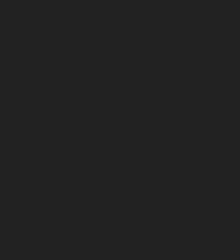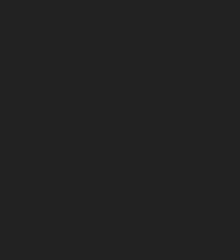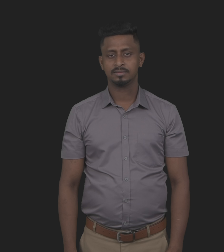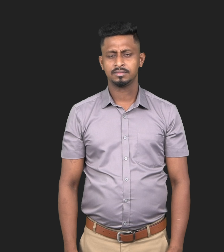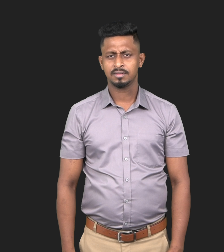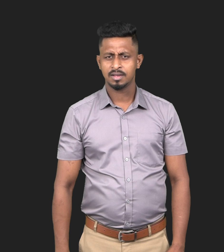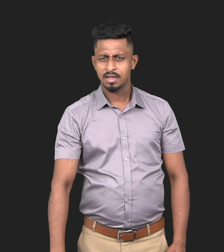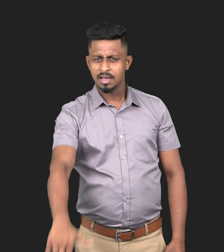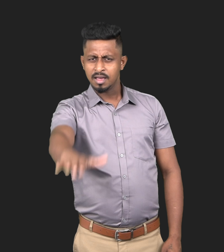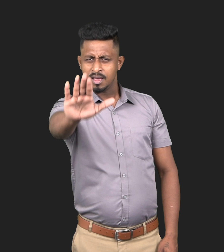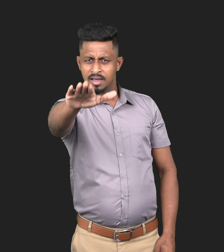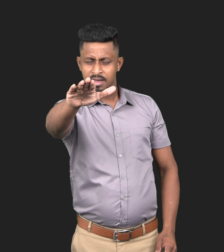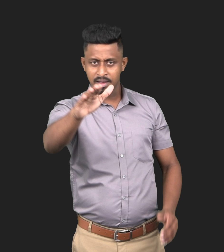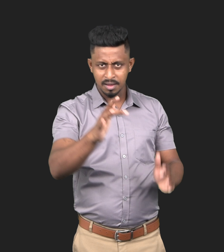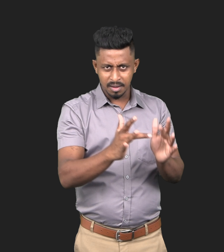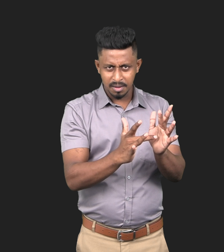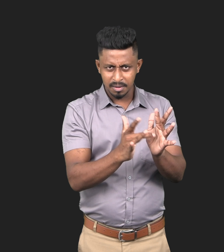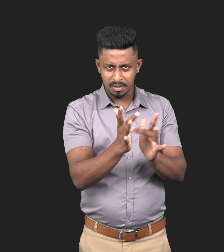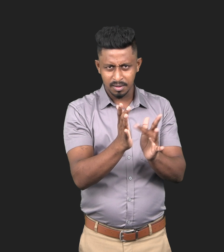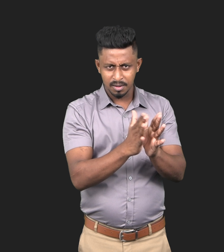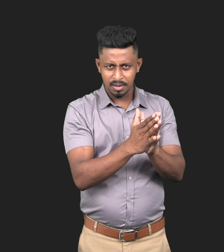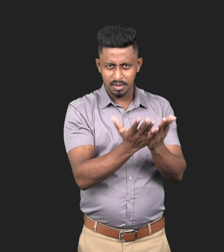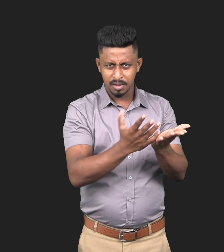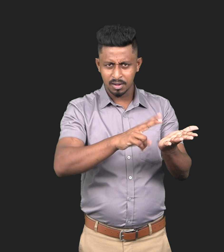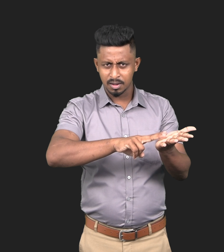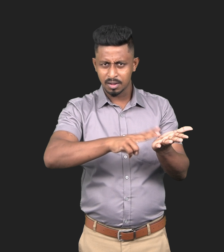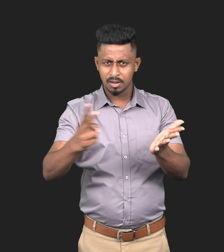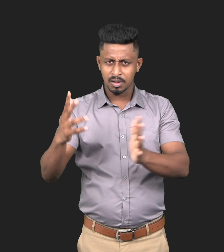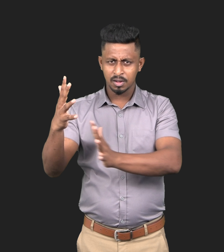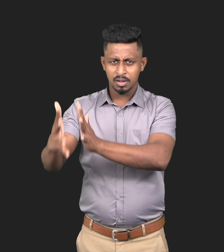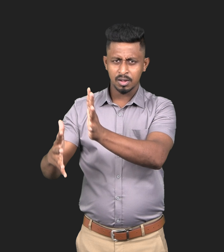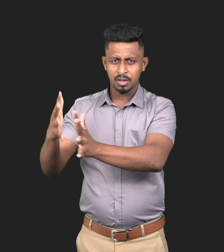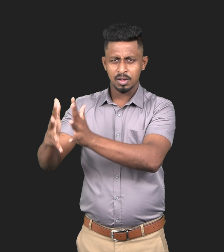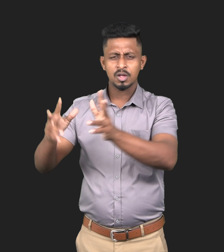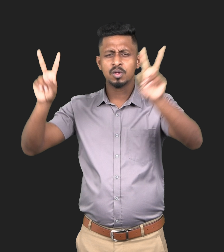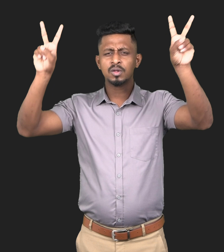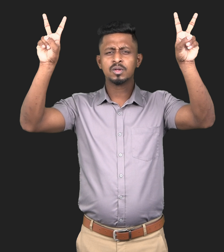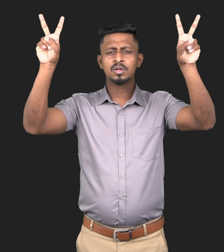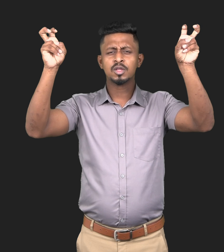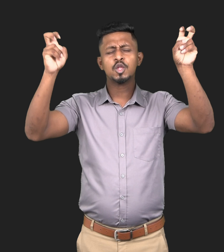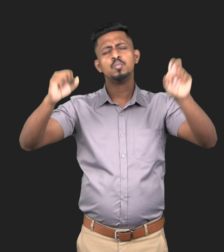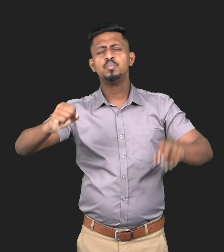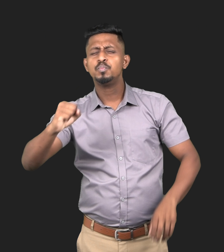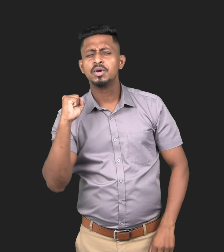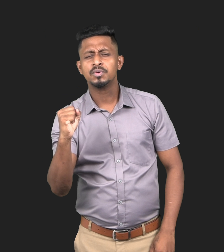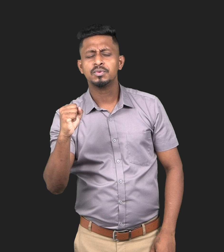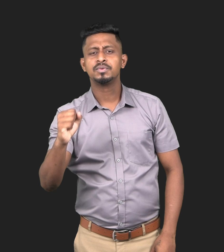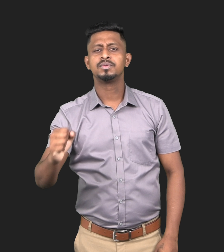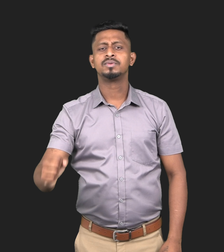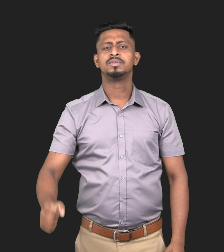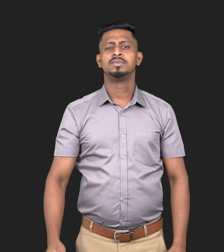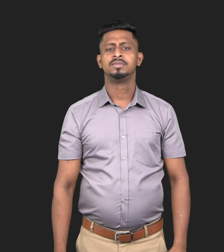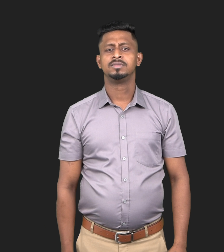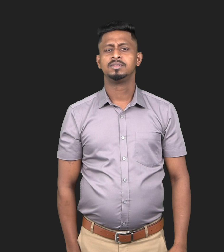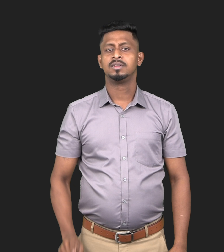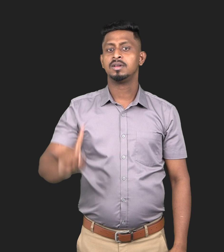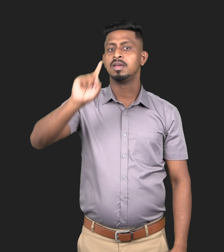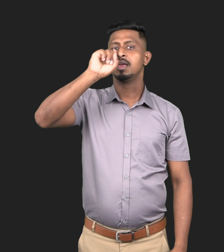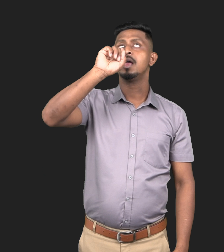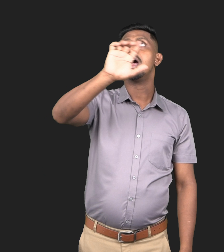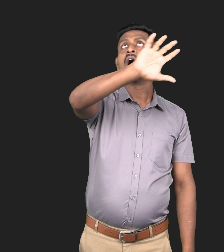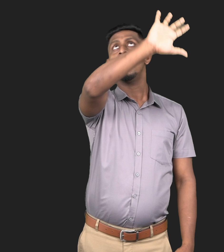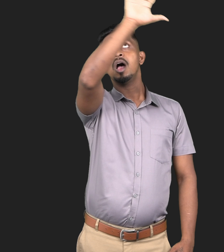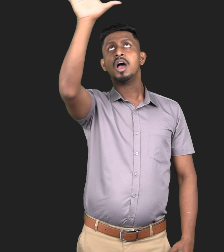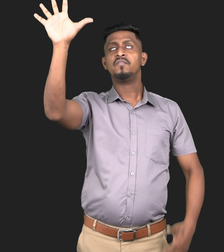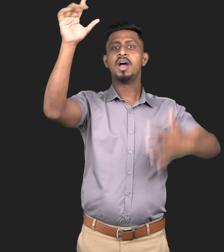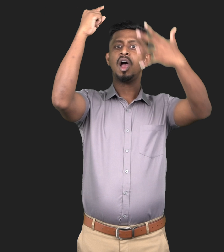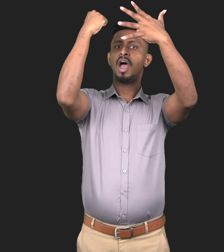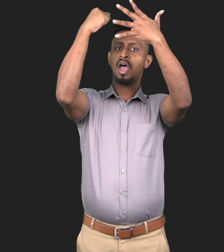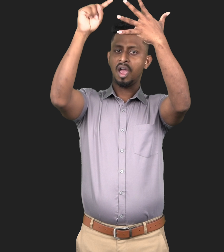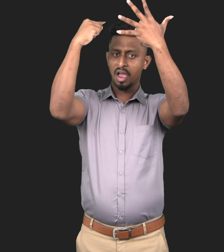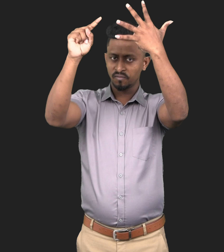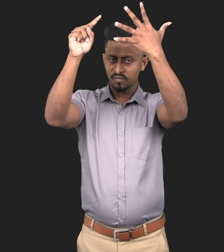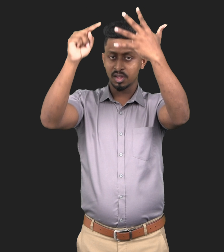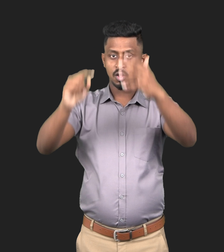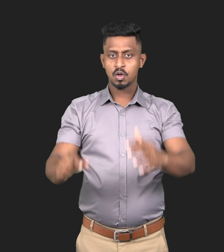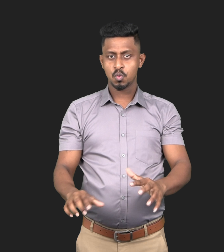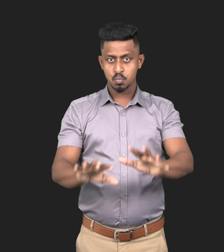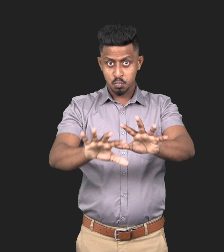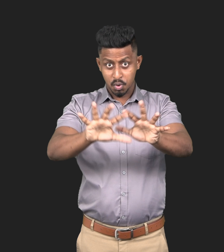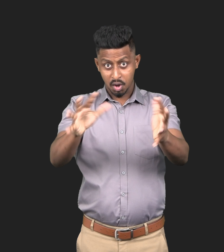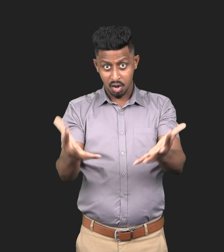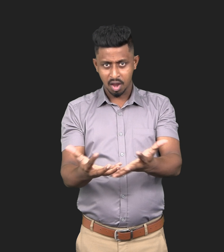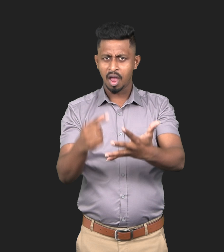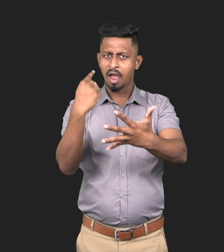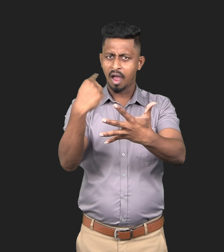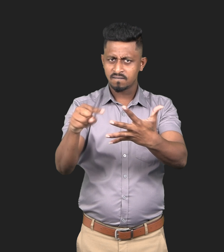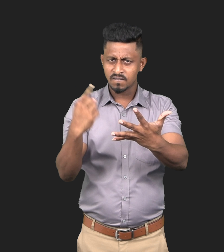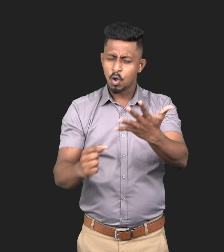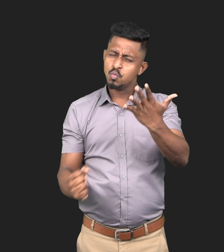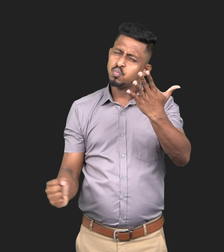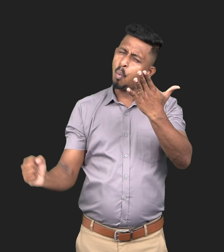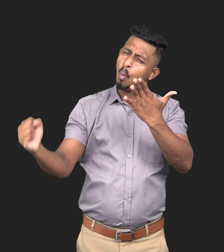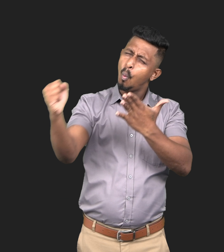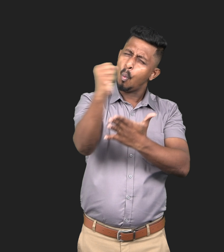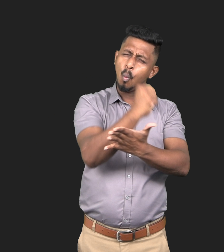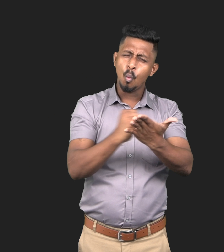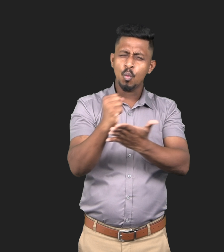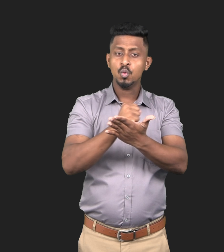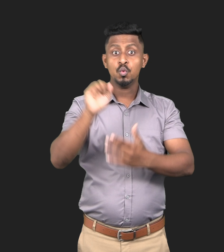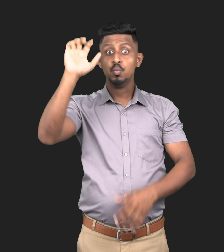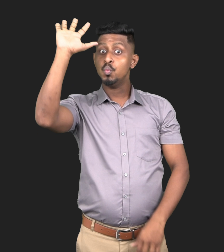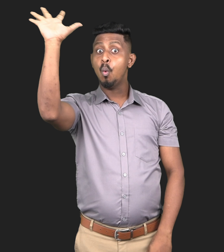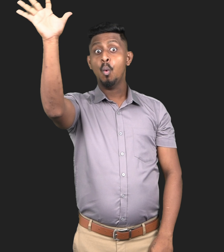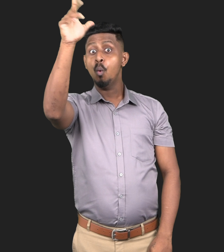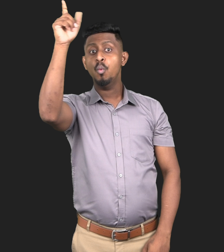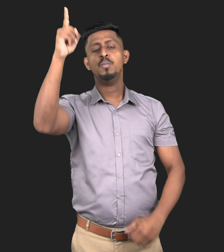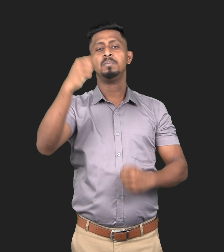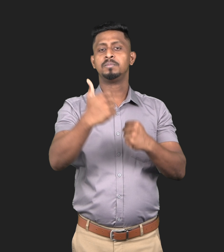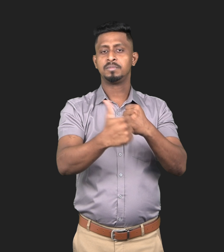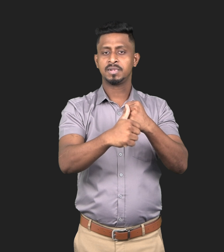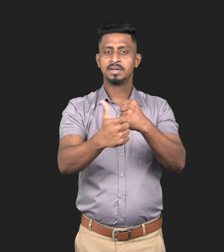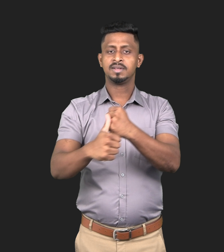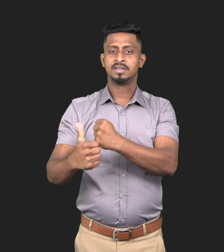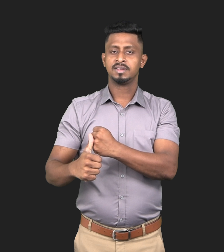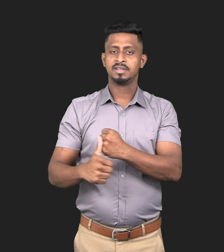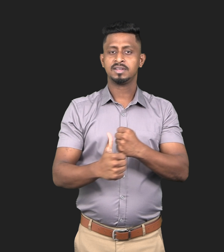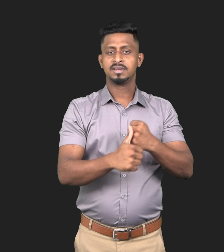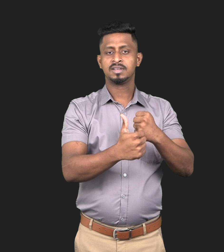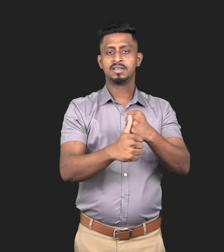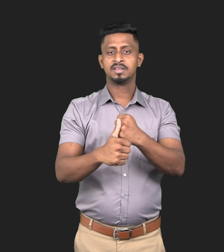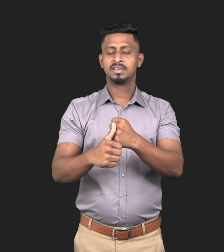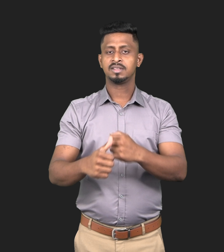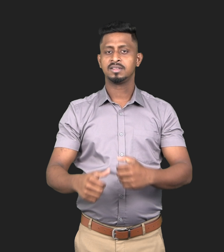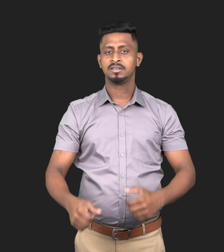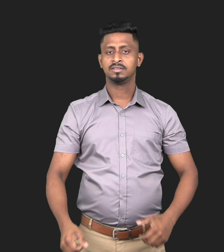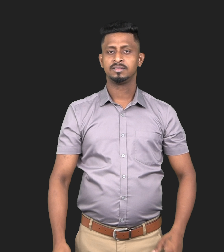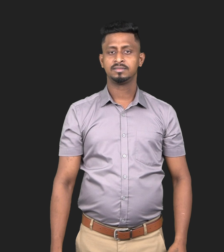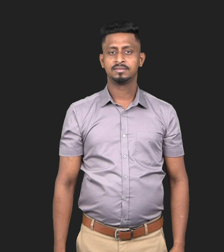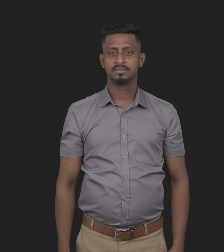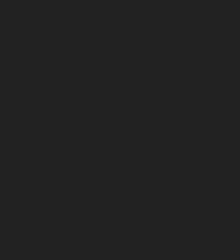God creates everything